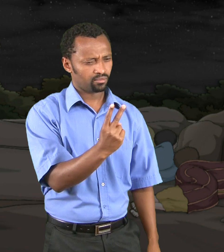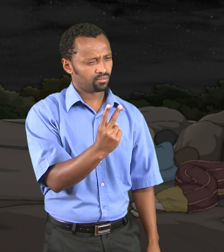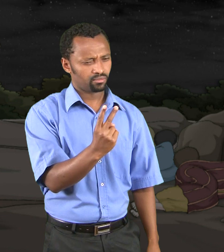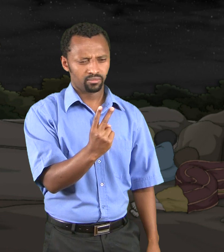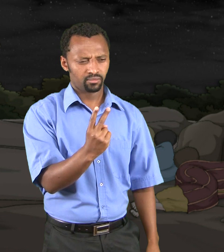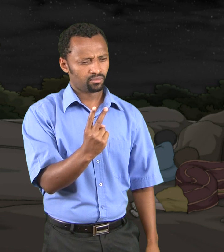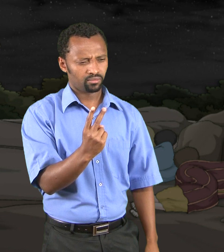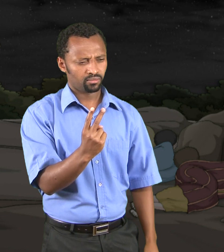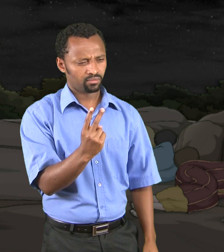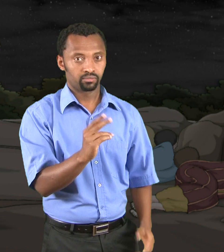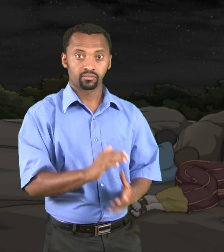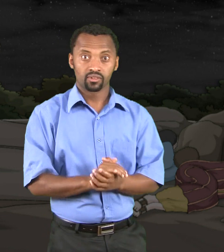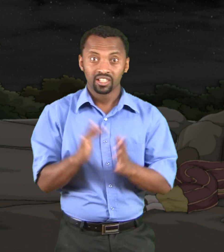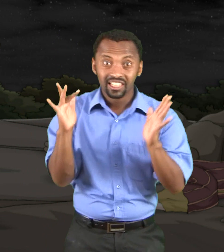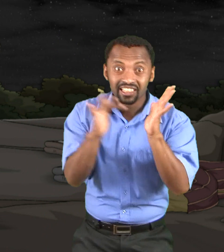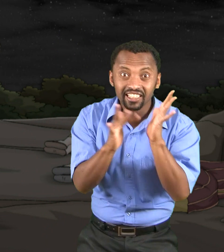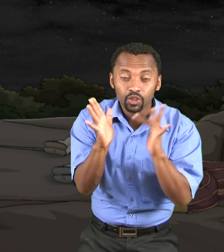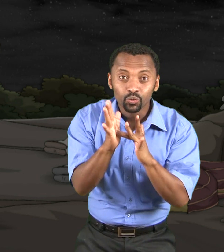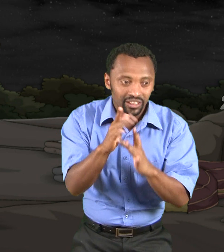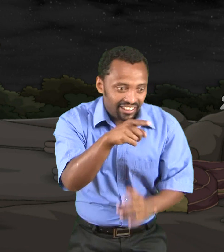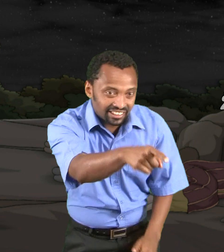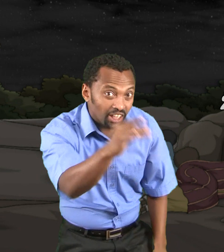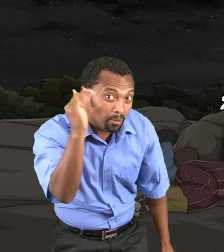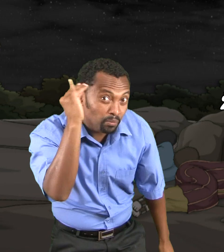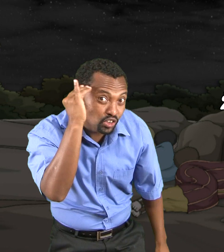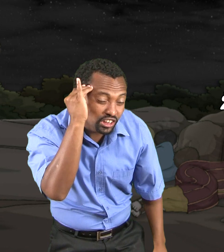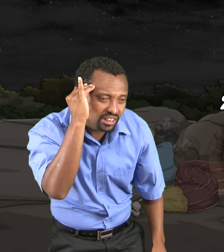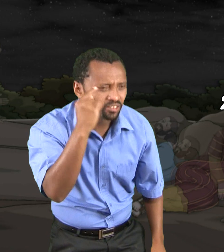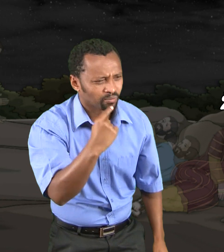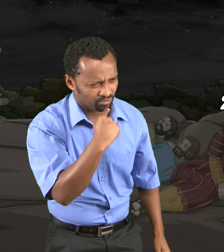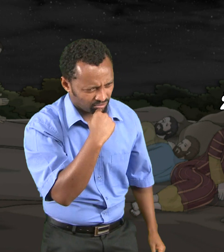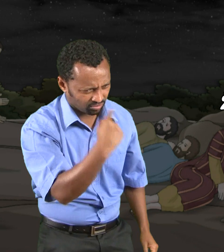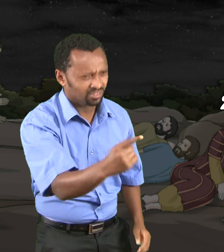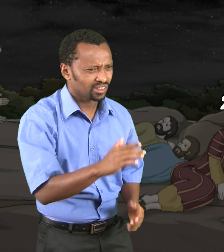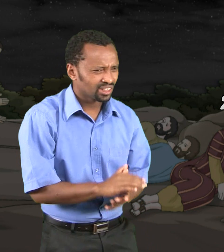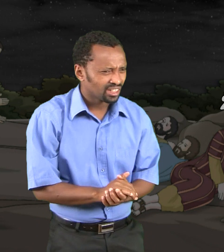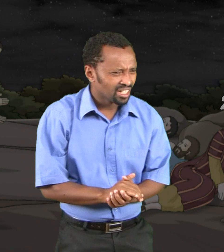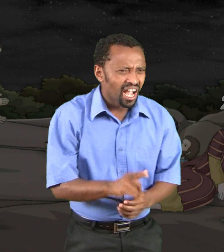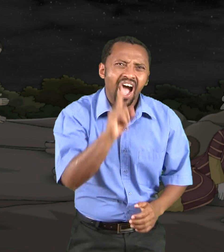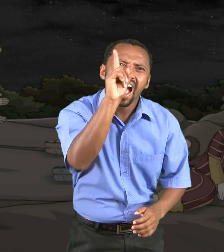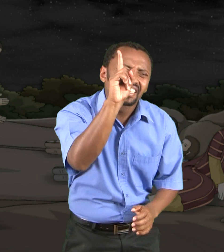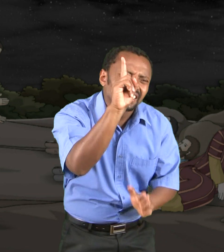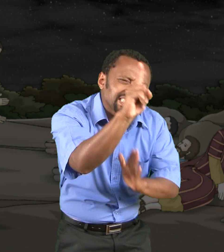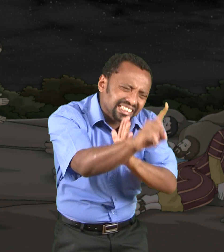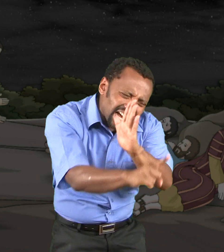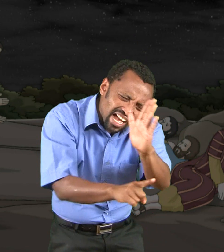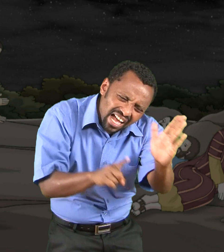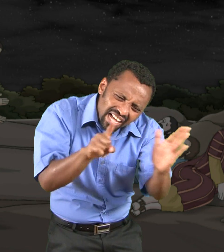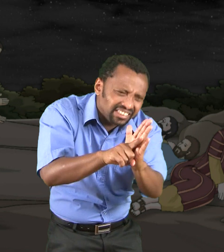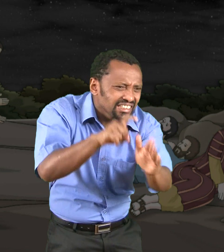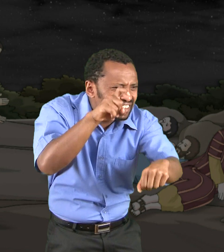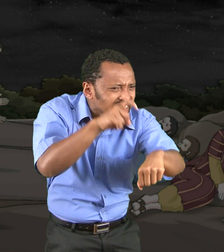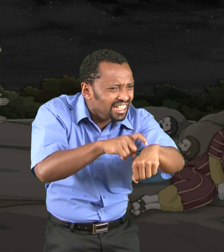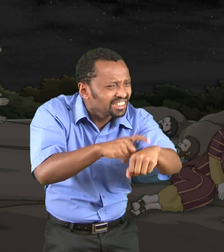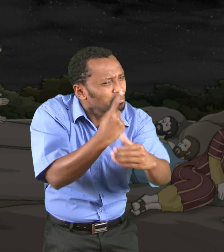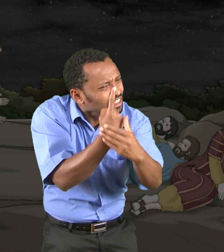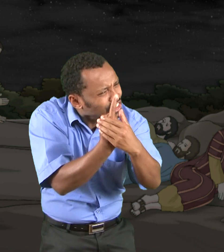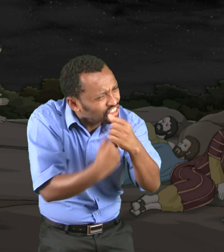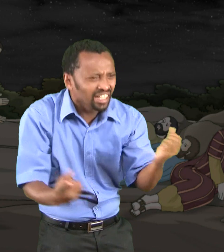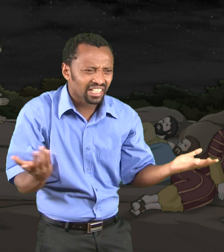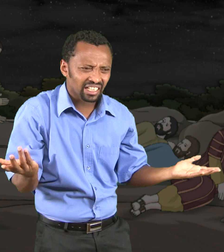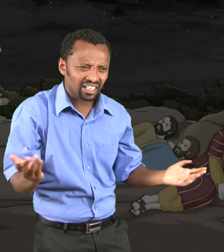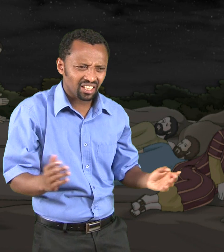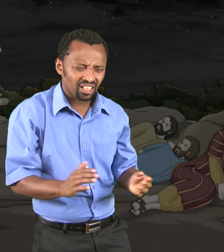He asked Peter.